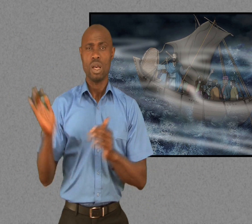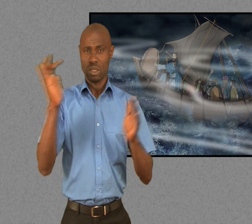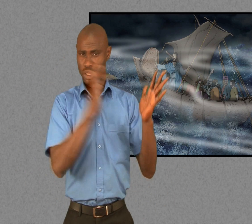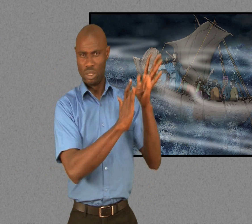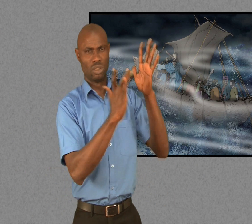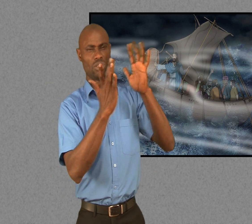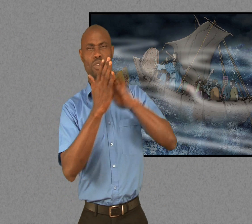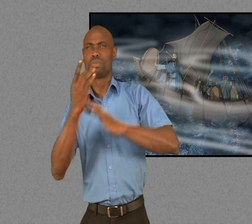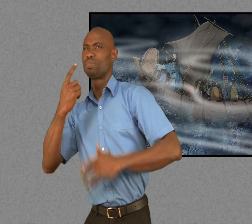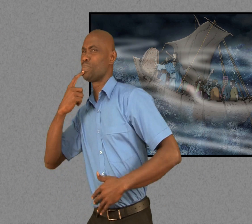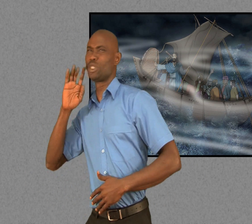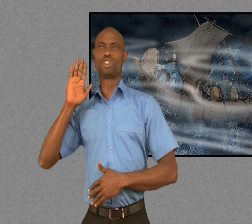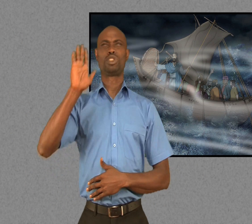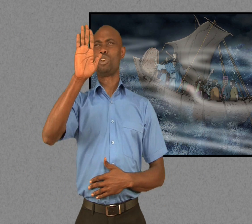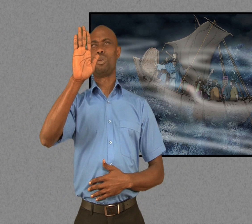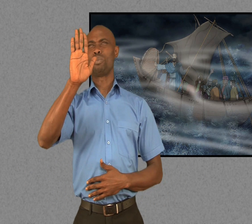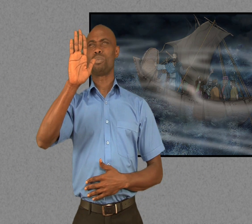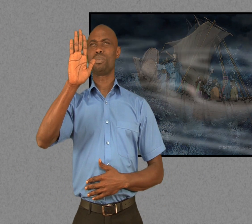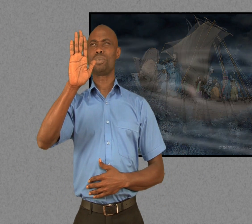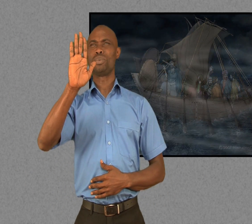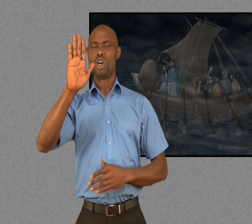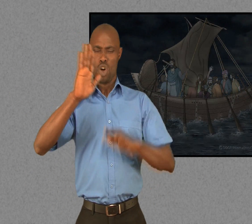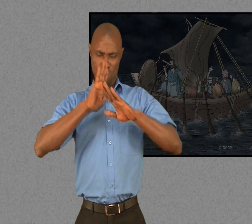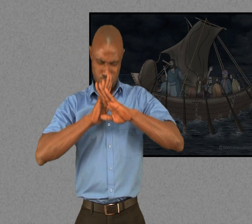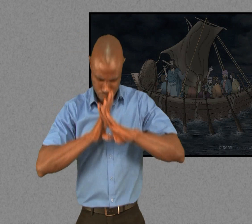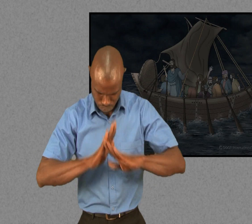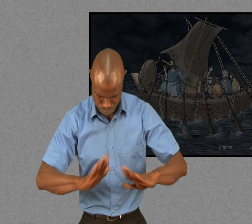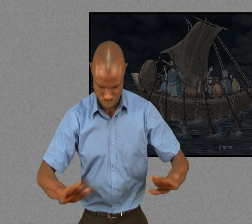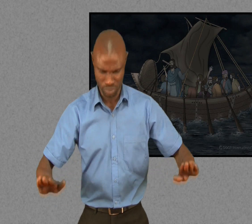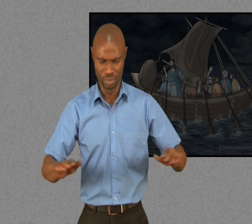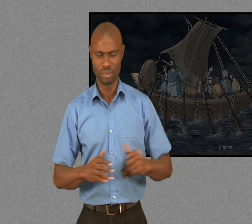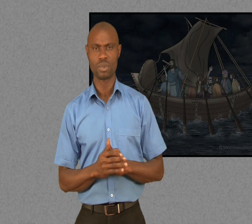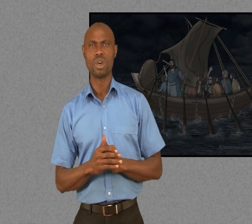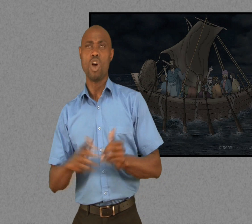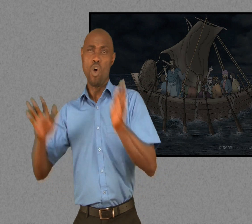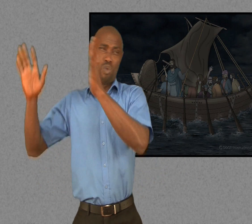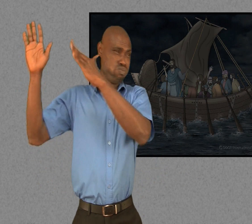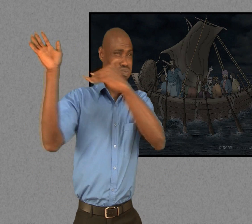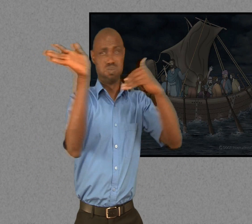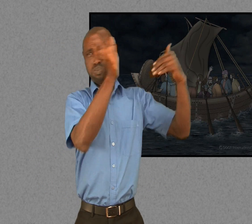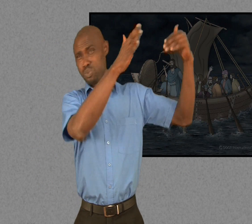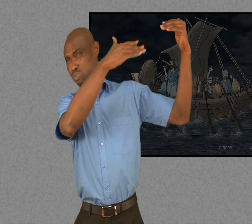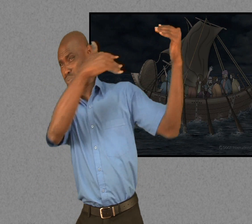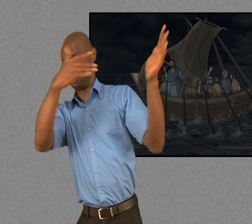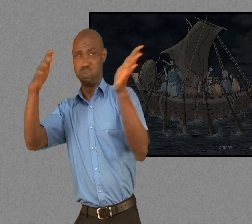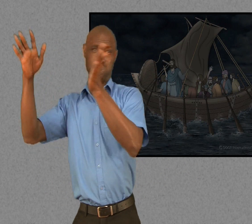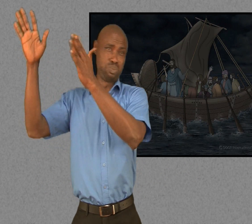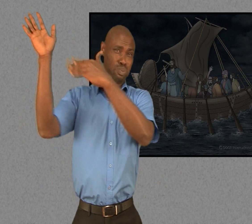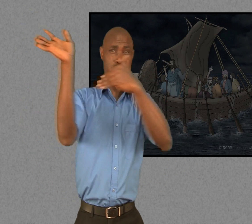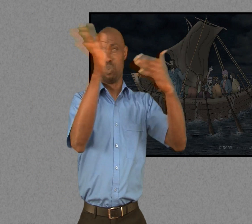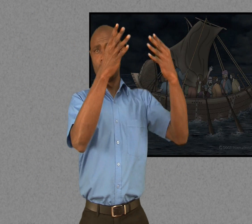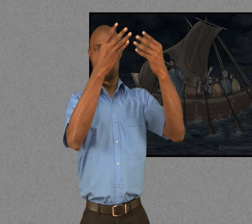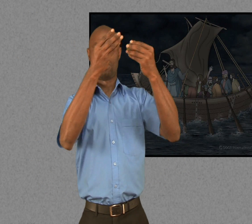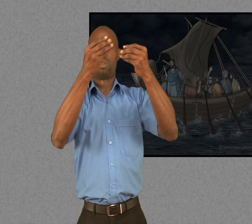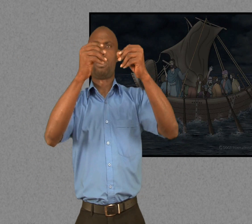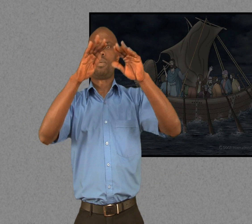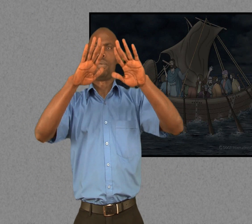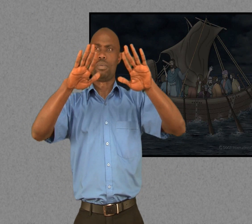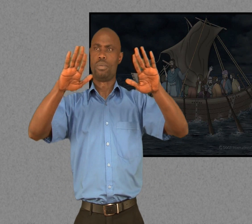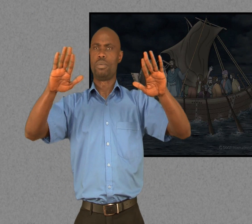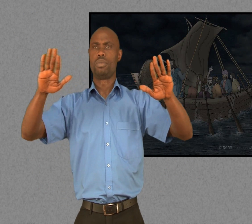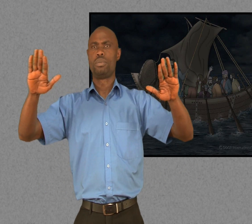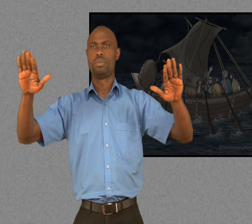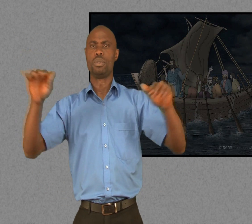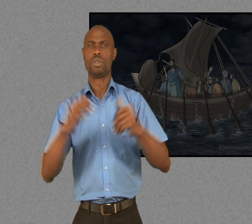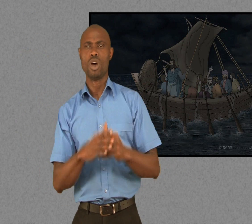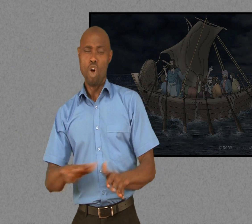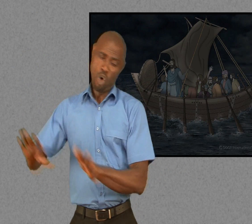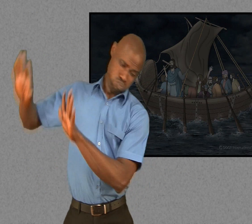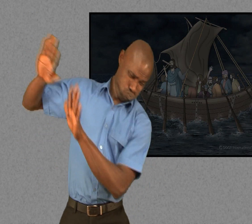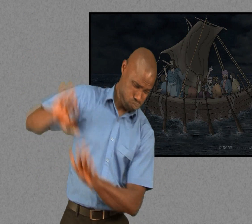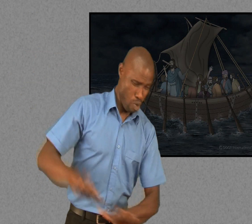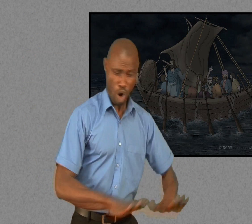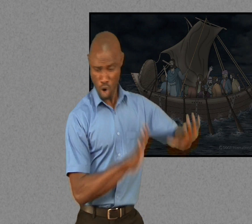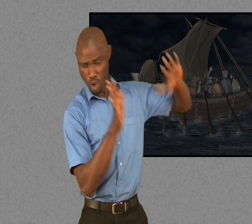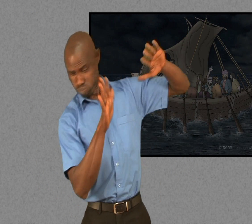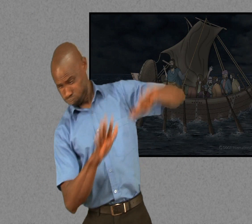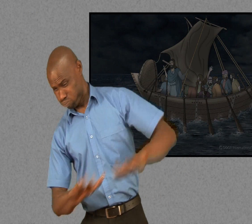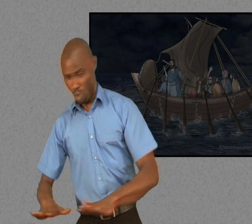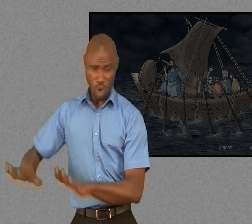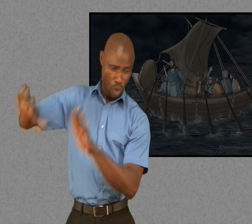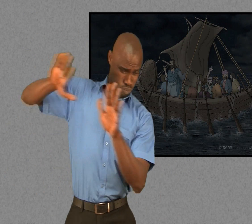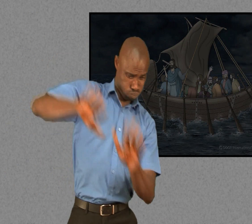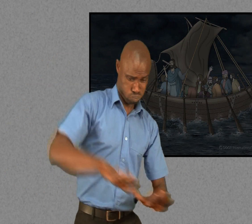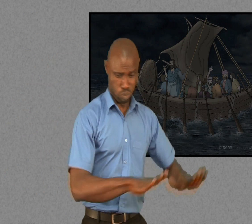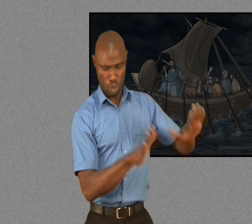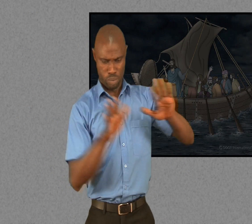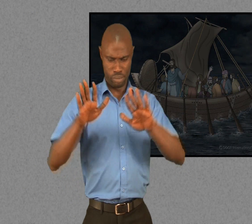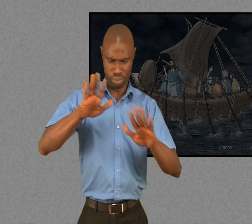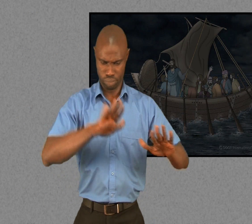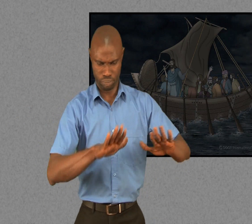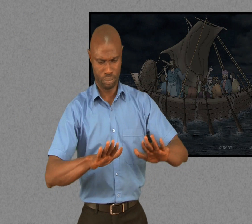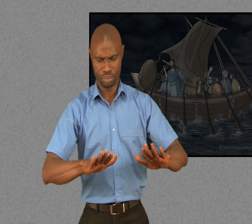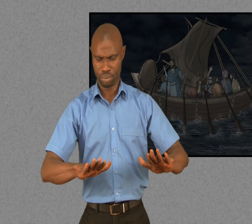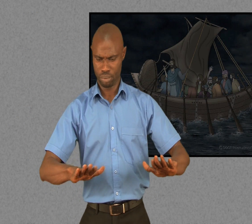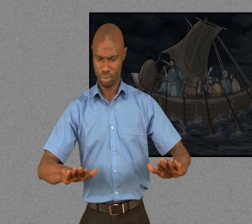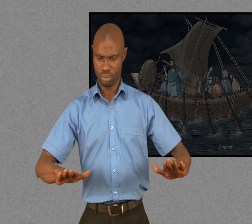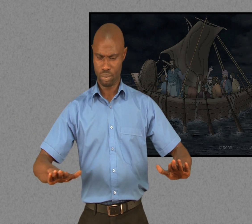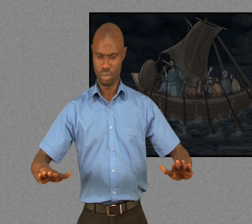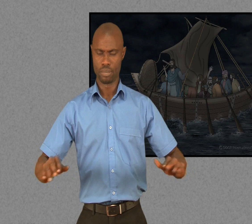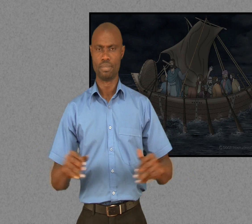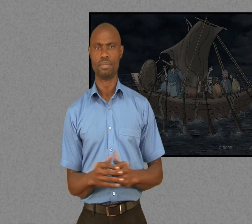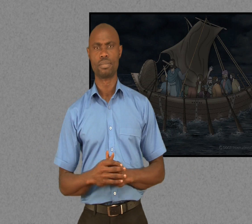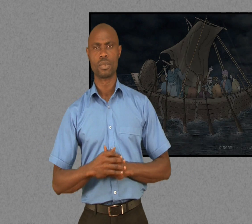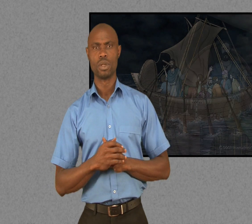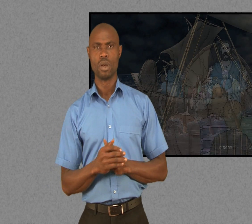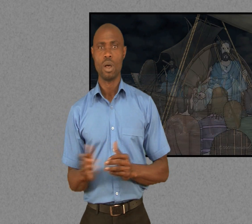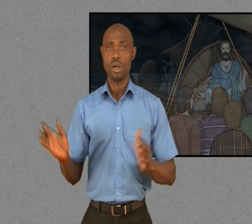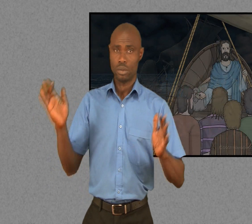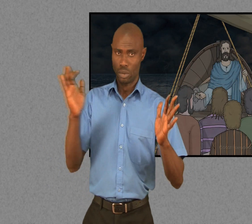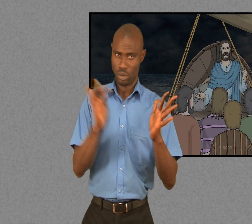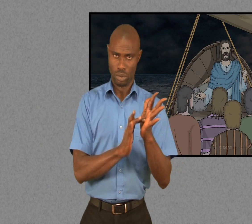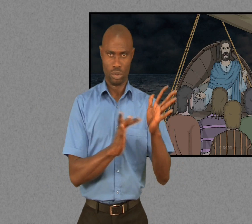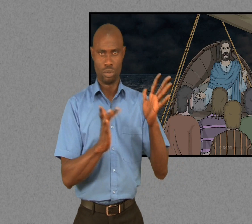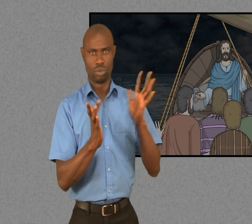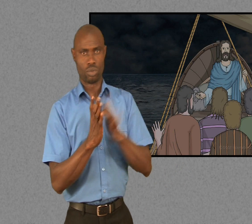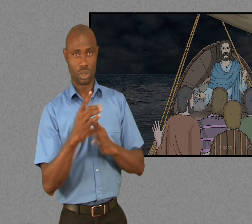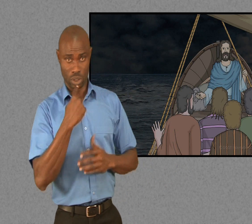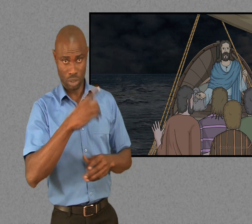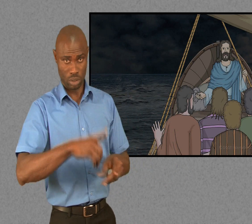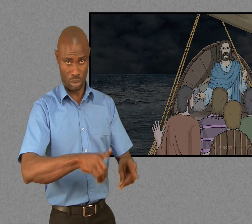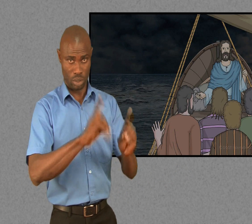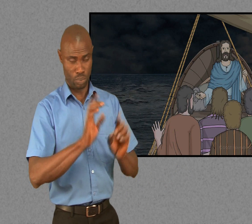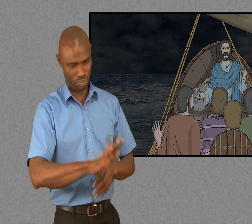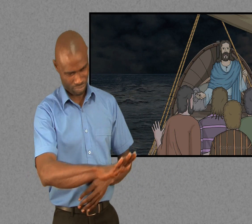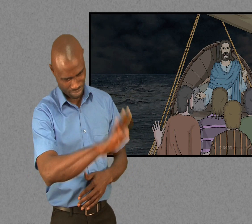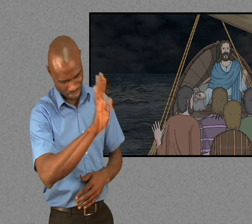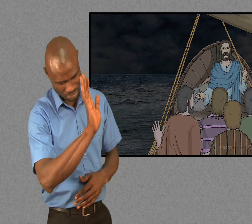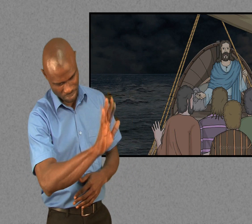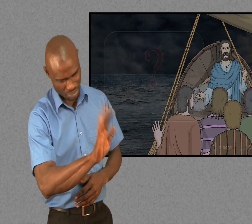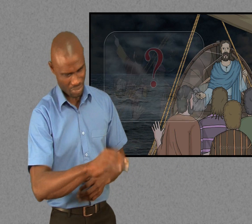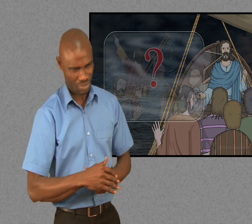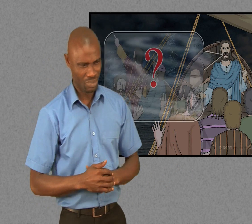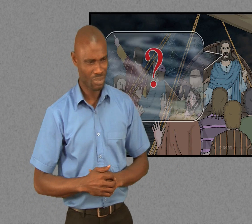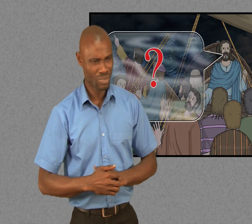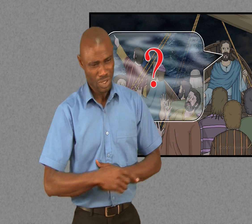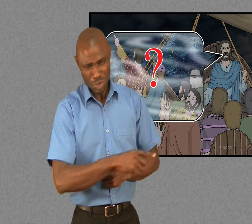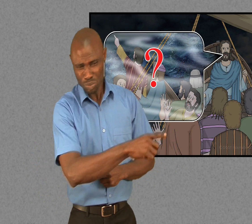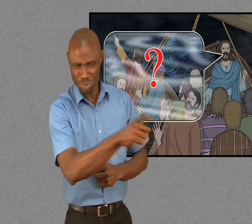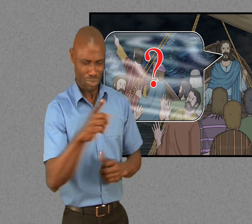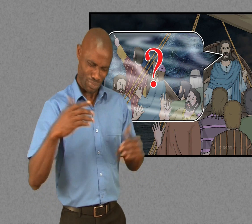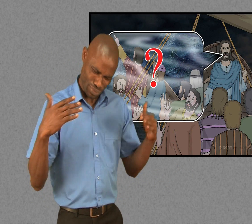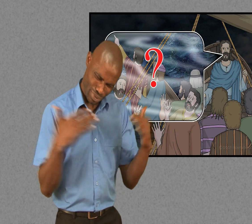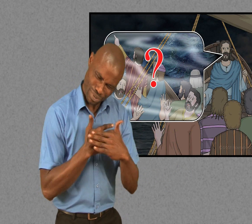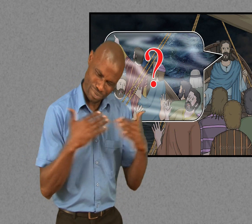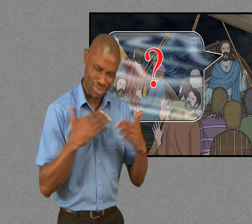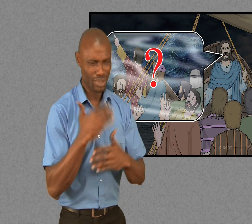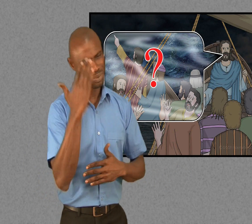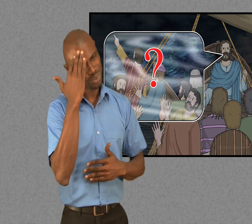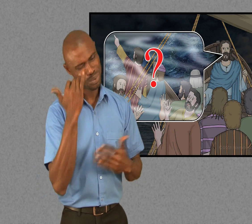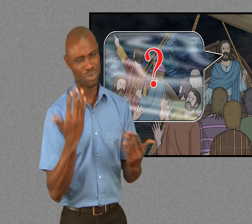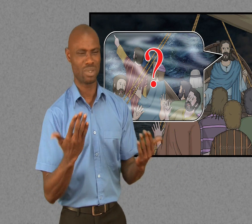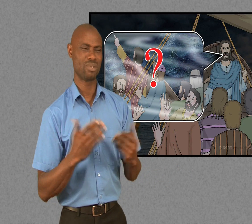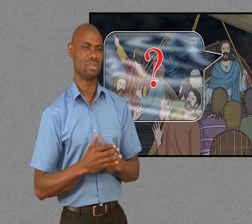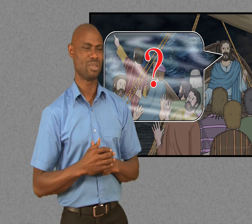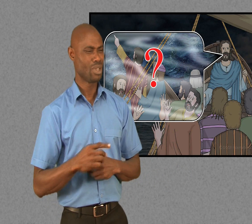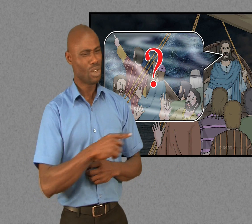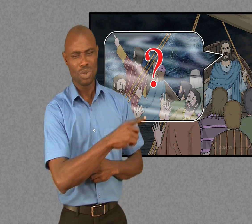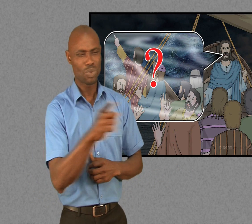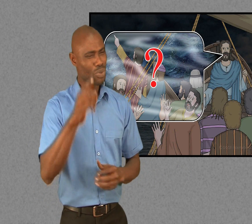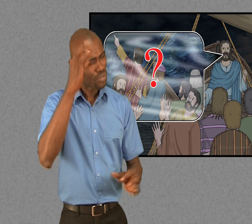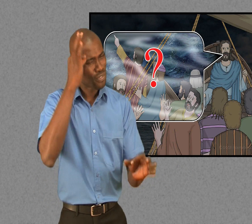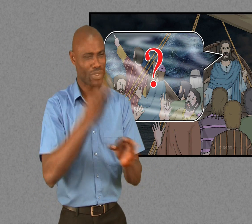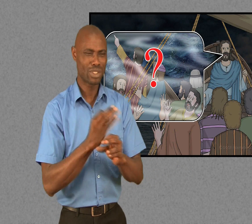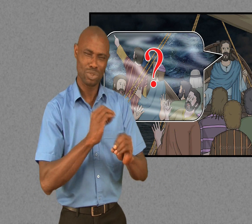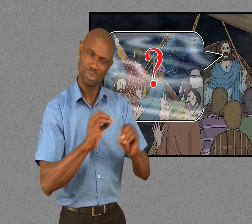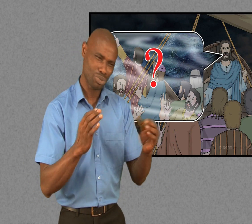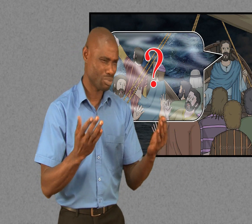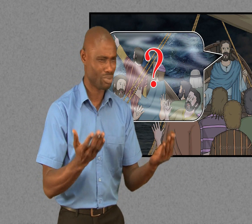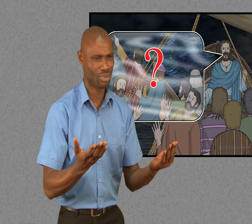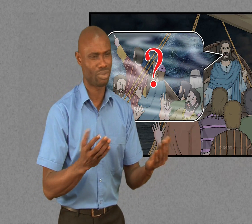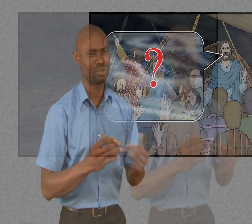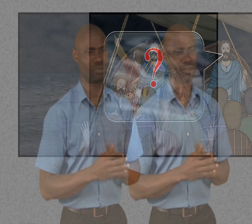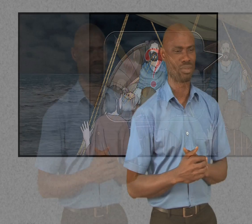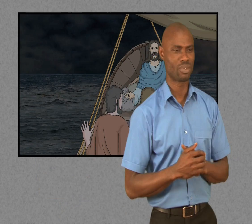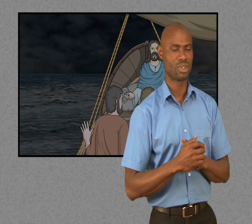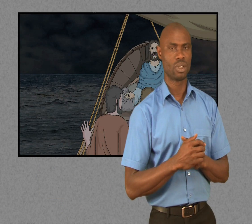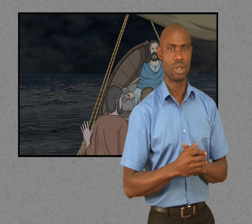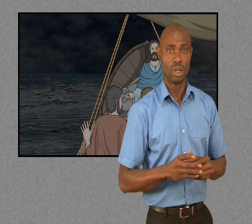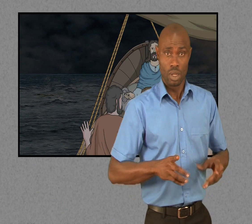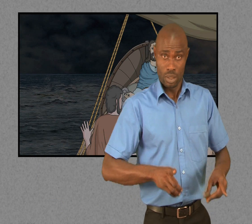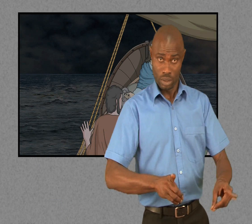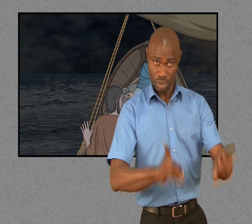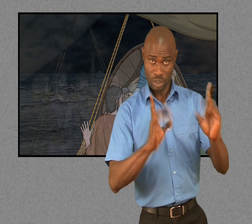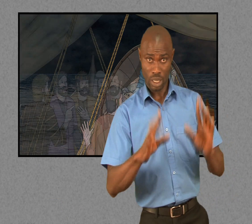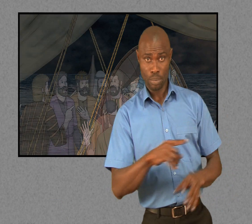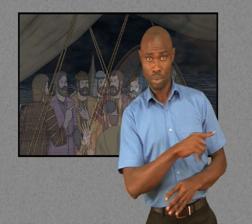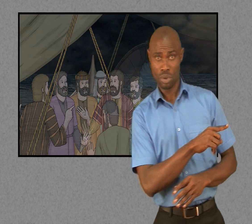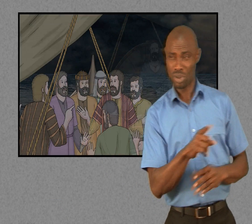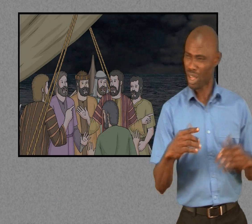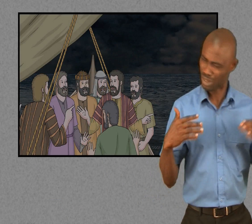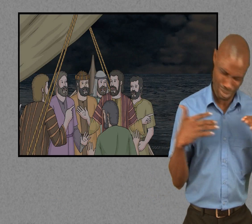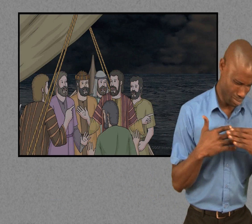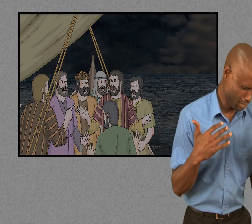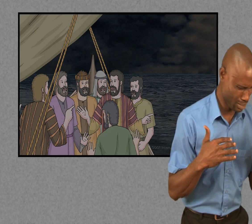And the wind died down, and it was perfectly calm. “Why are you so afraid?” He asked. “Do you still have no faith?”